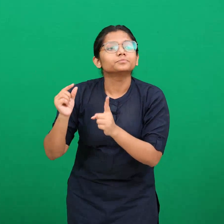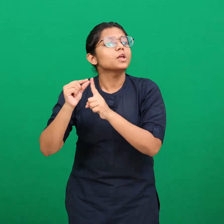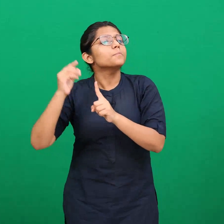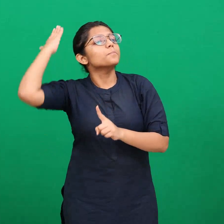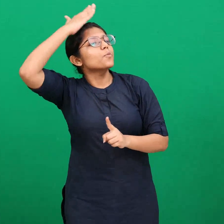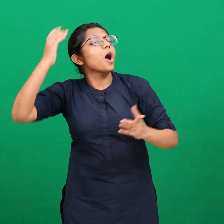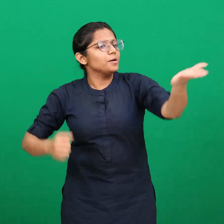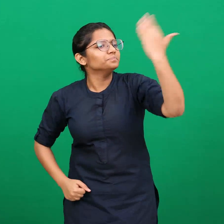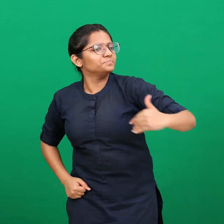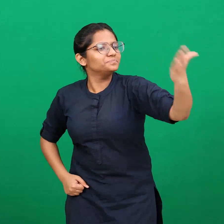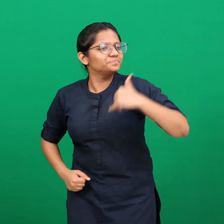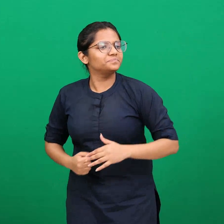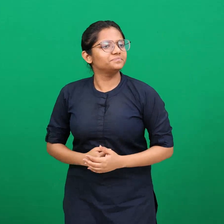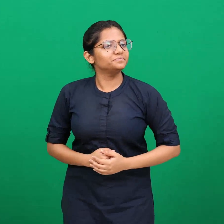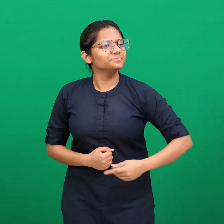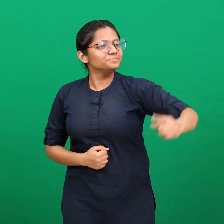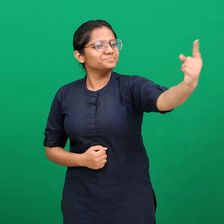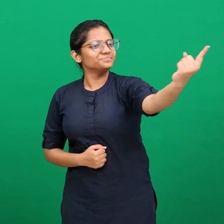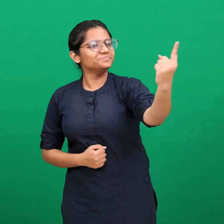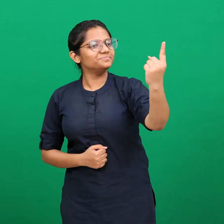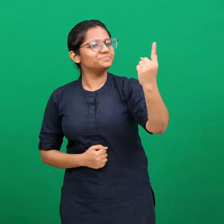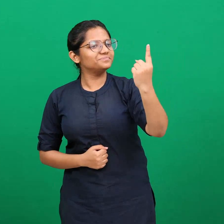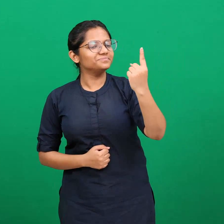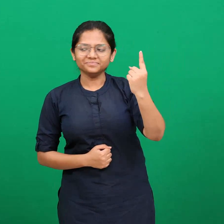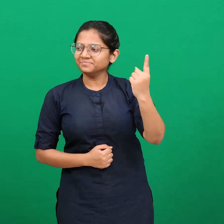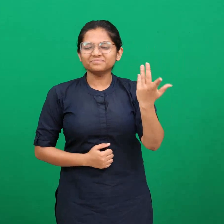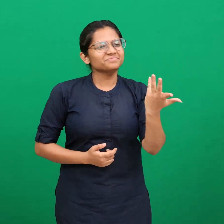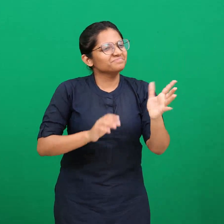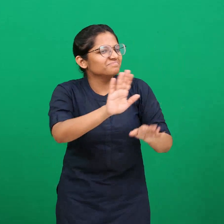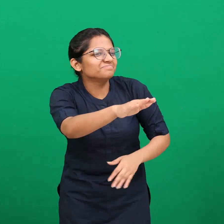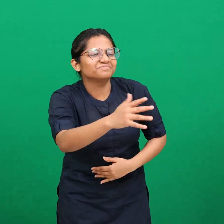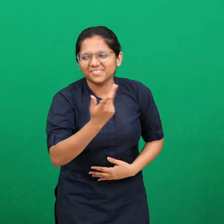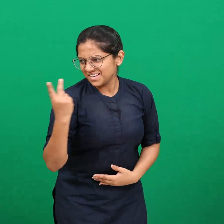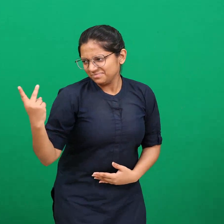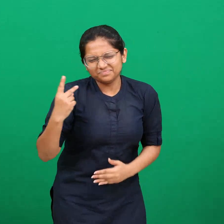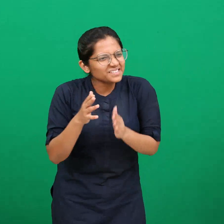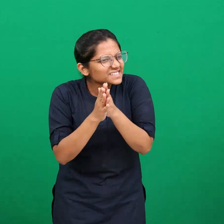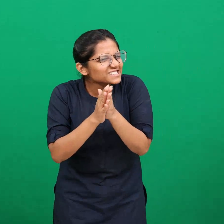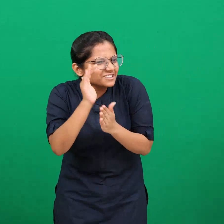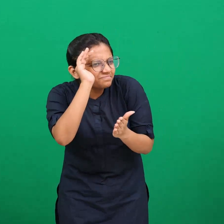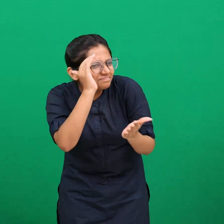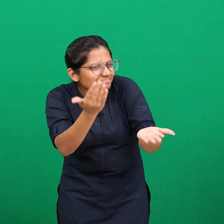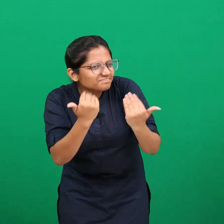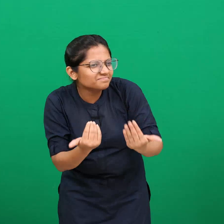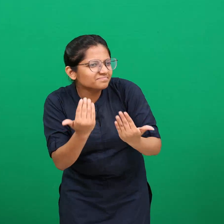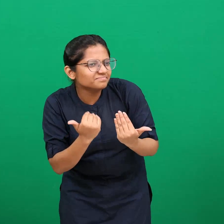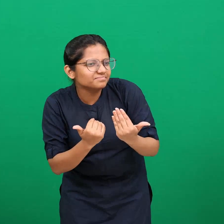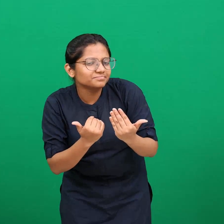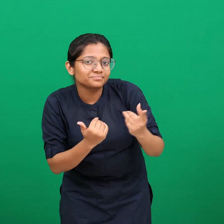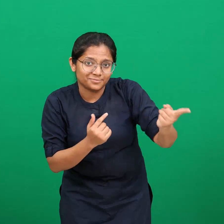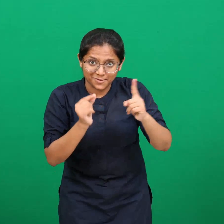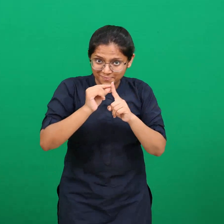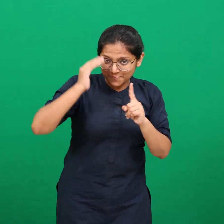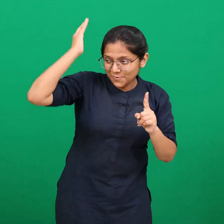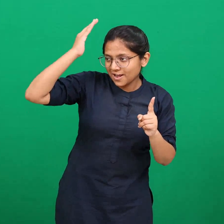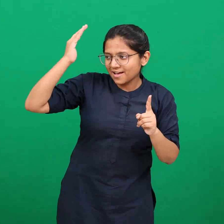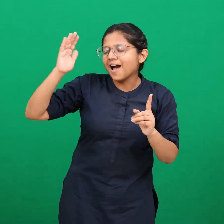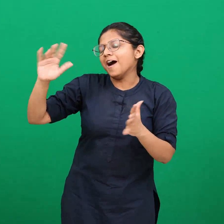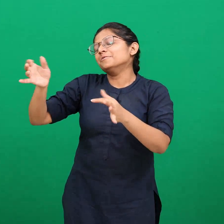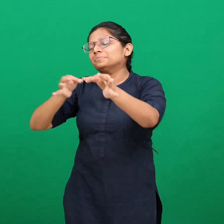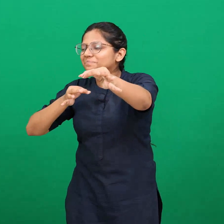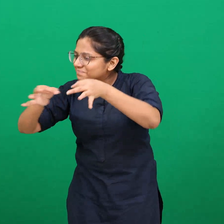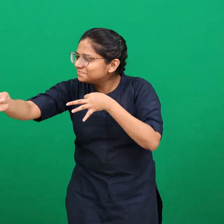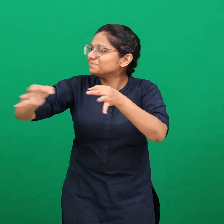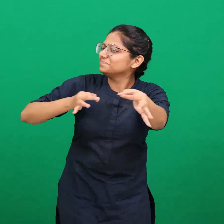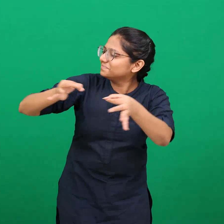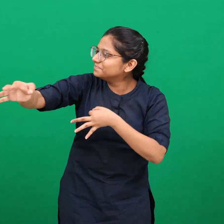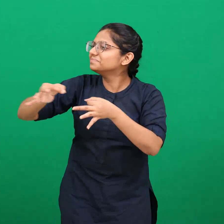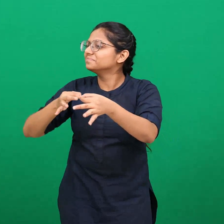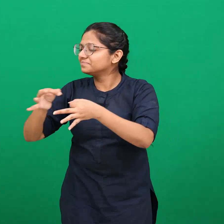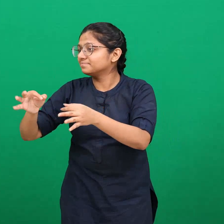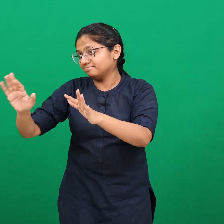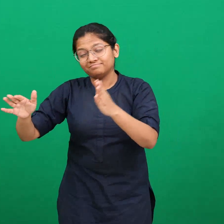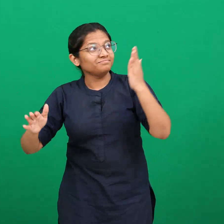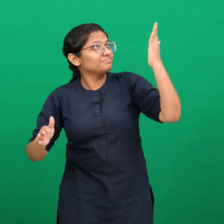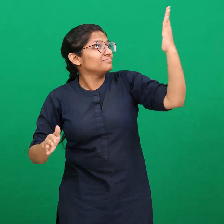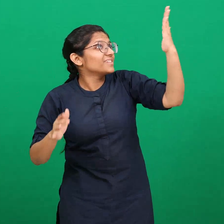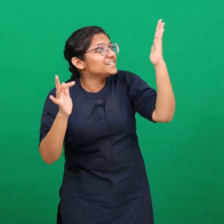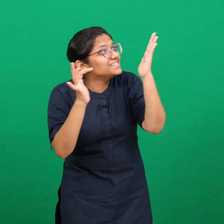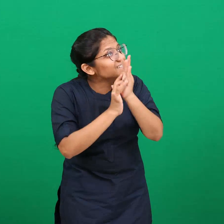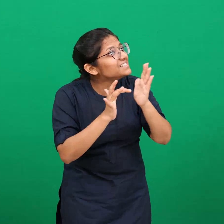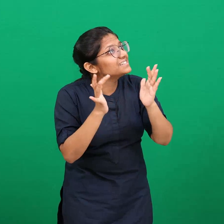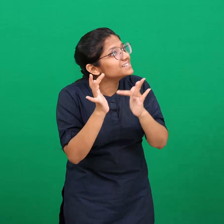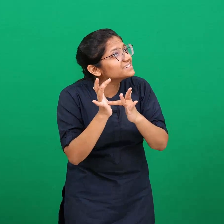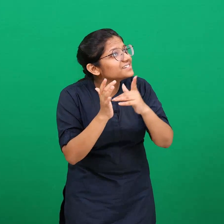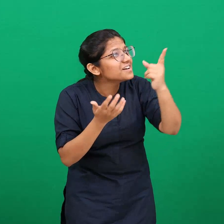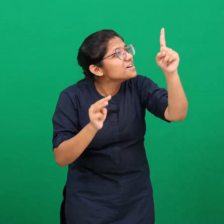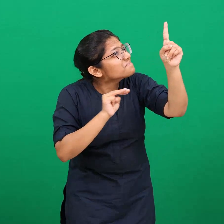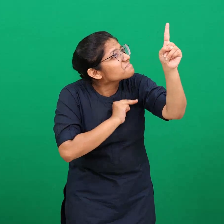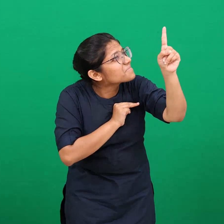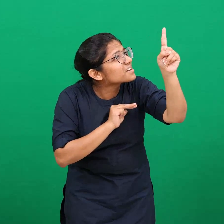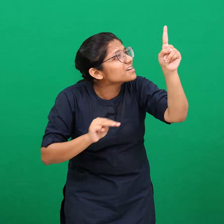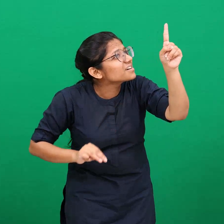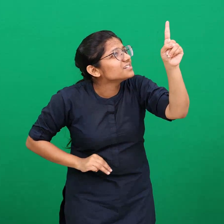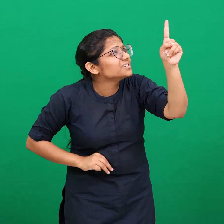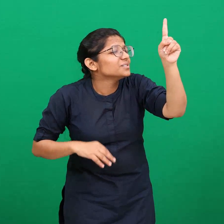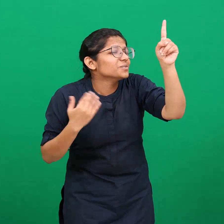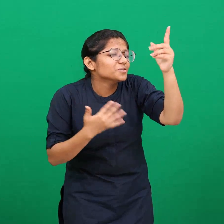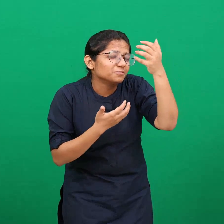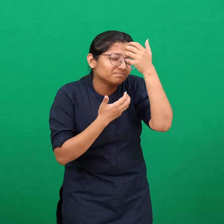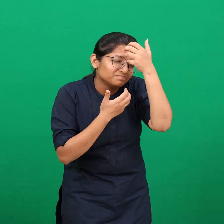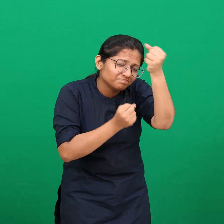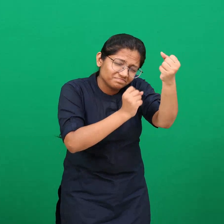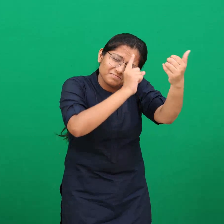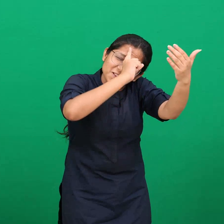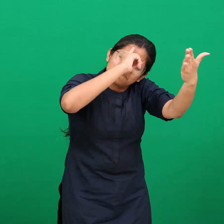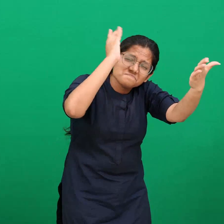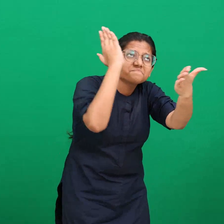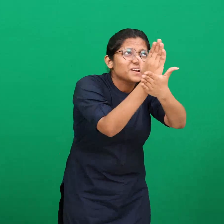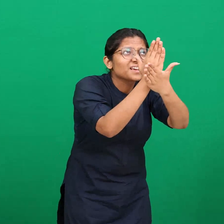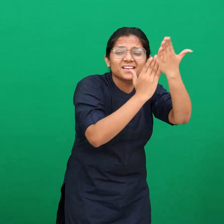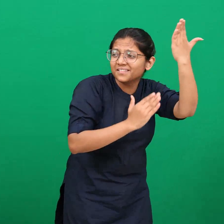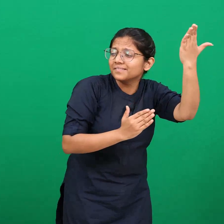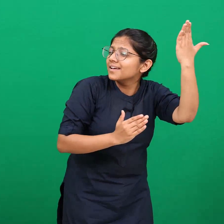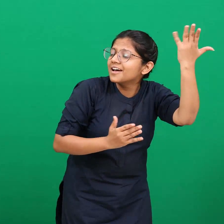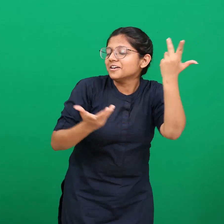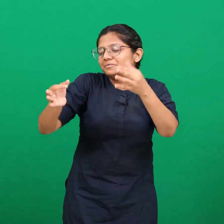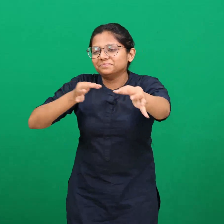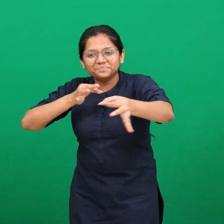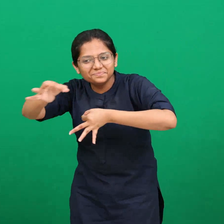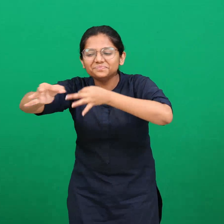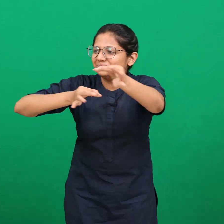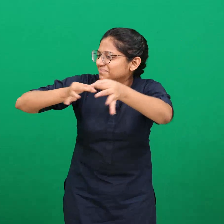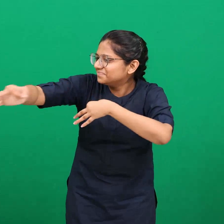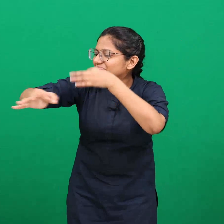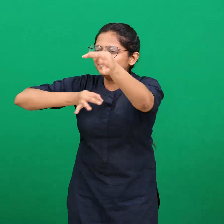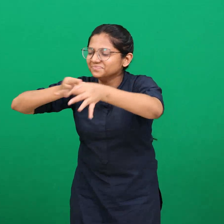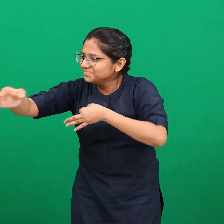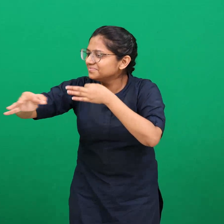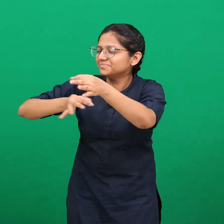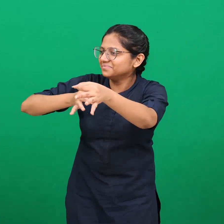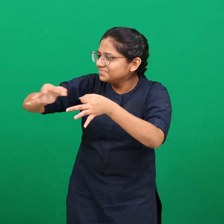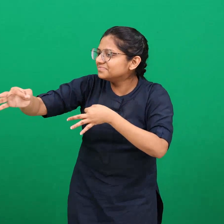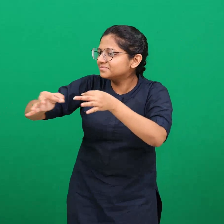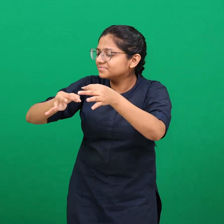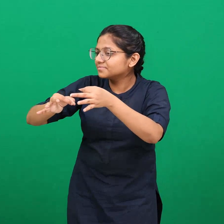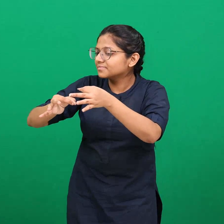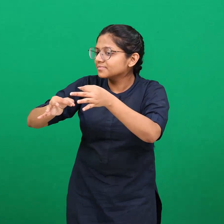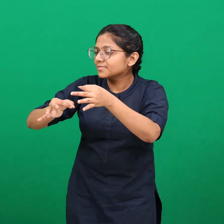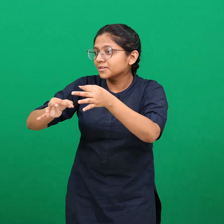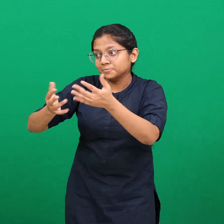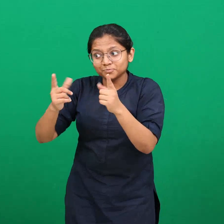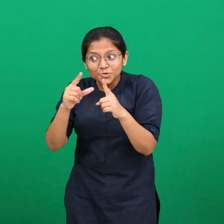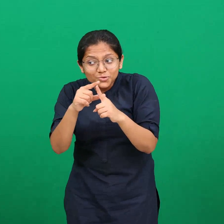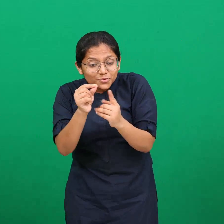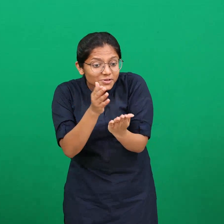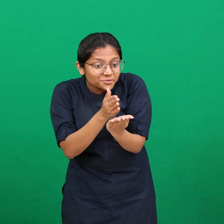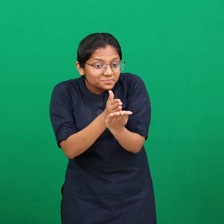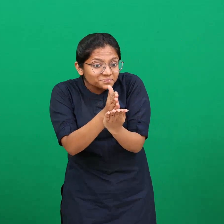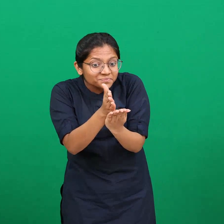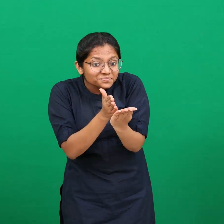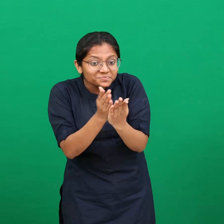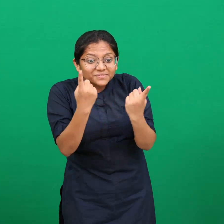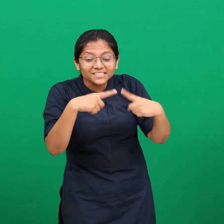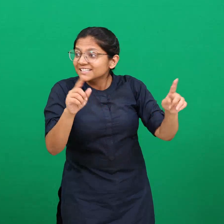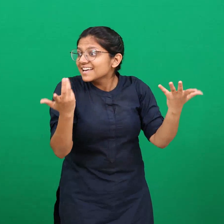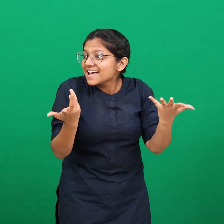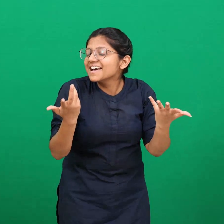He sent for Paul and listened to him speak about faith in Christ Jesus.